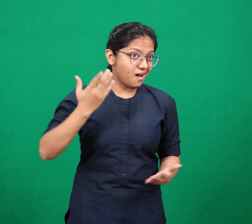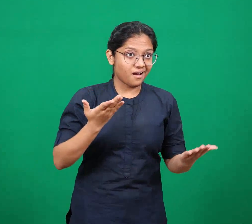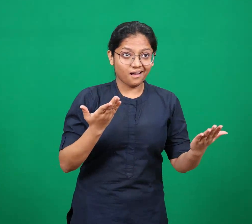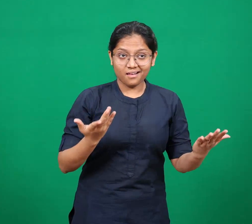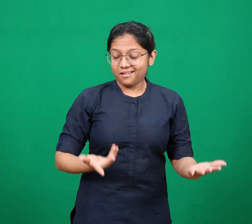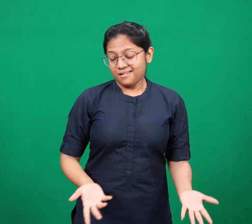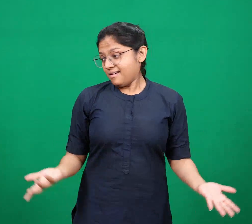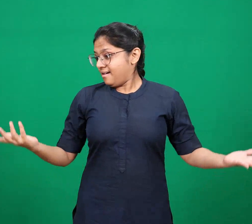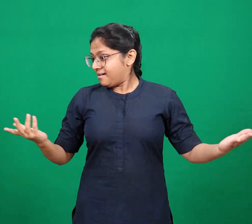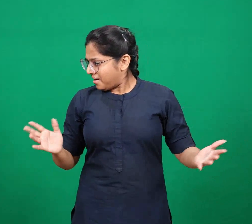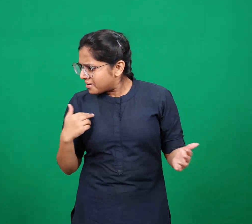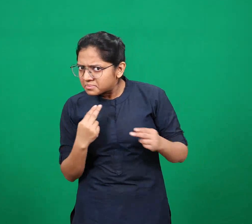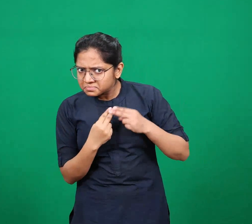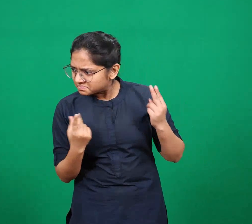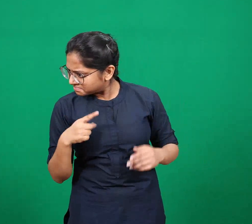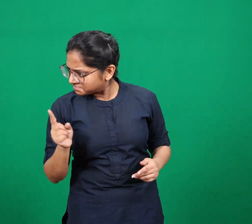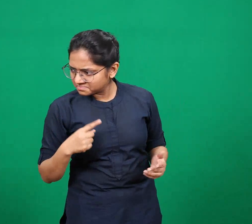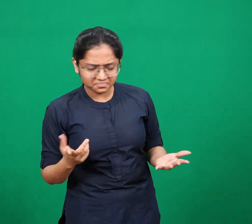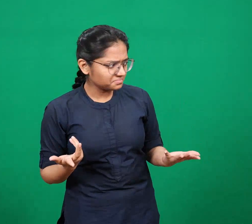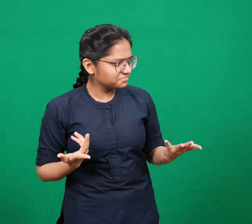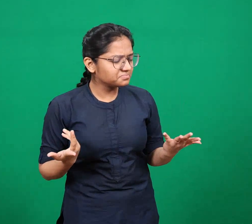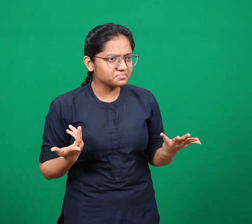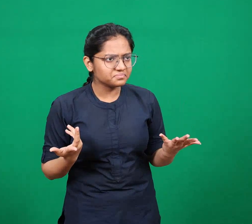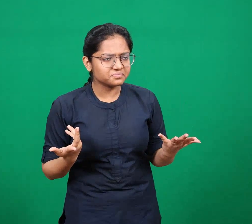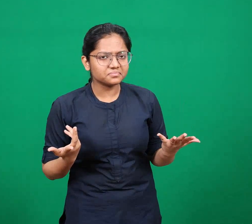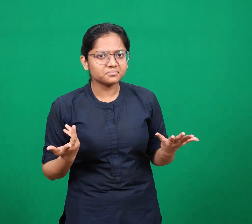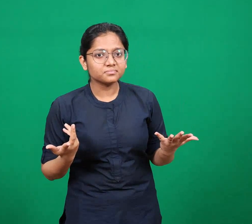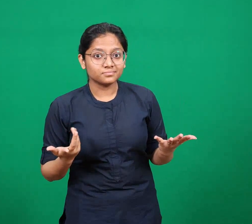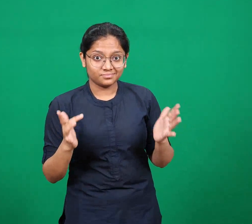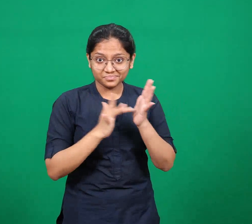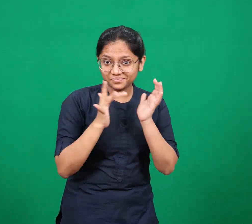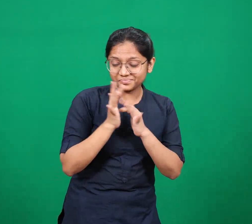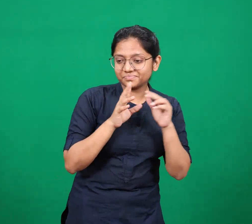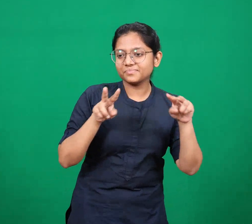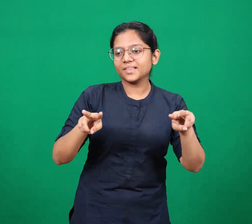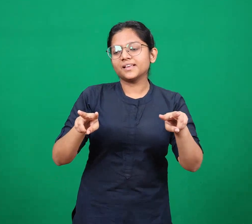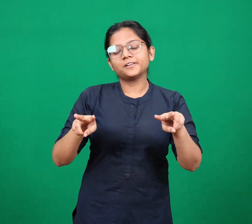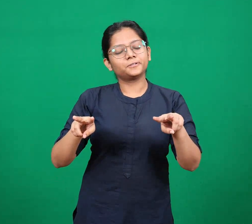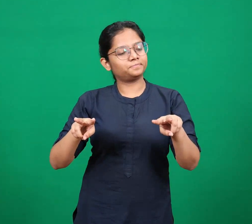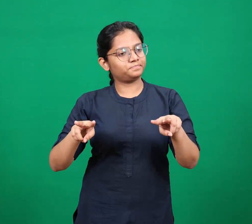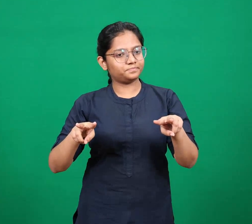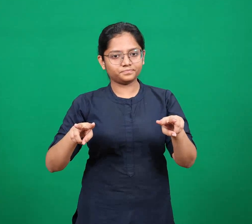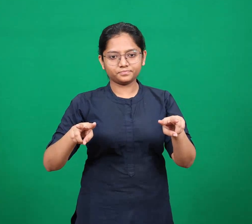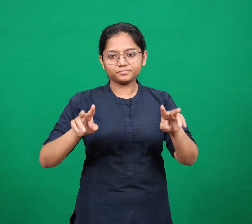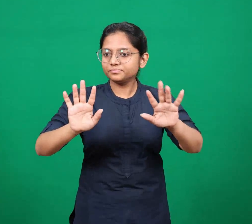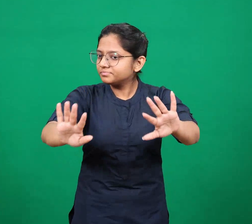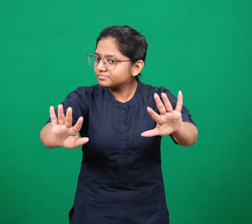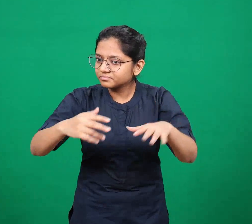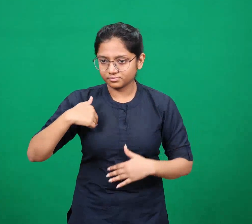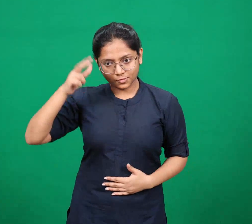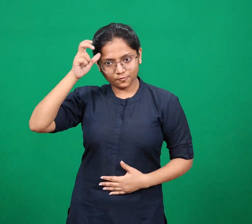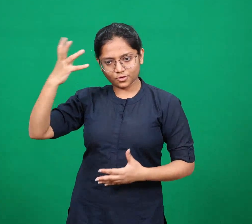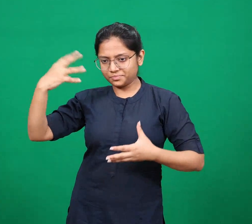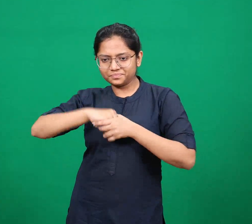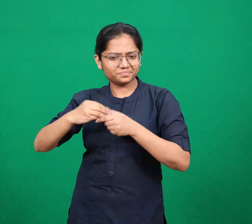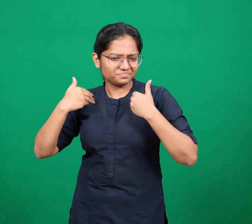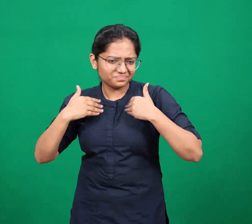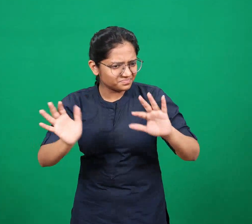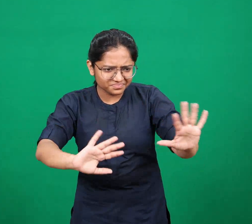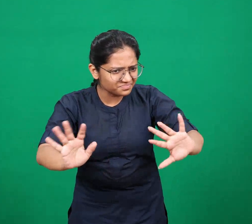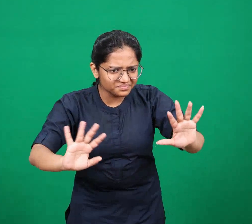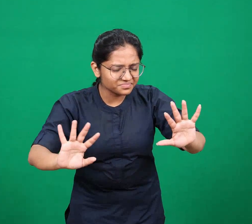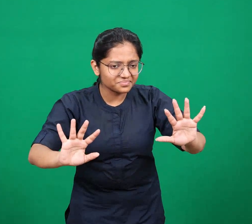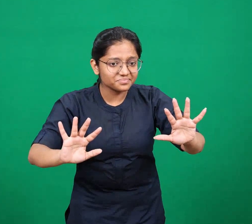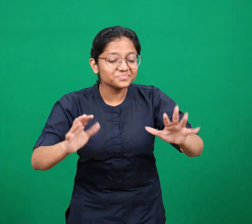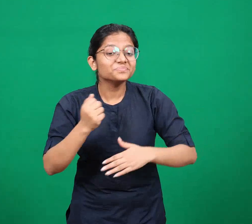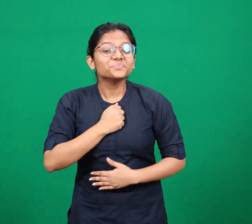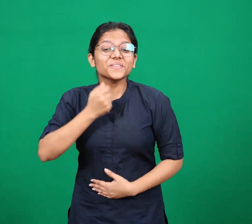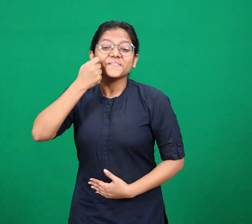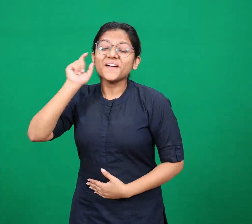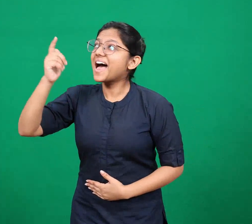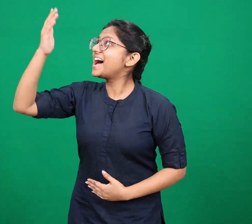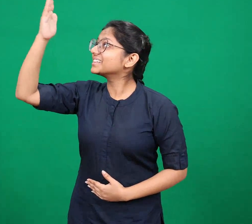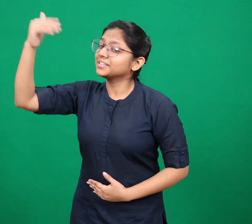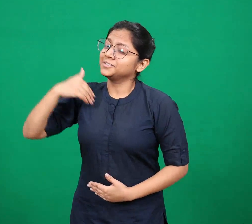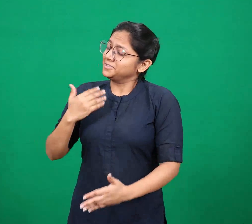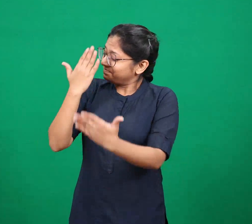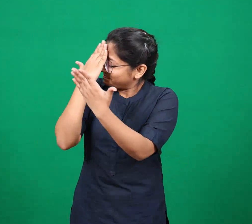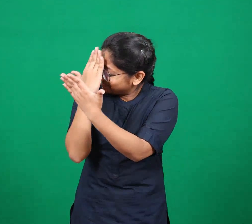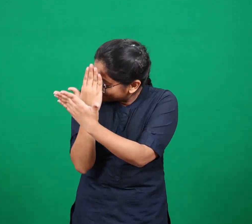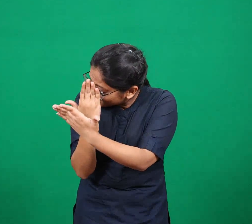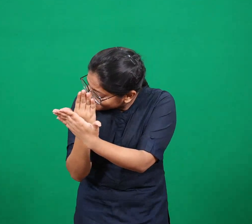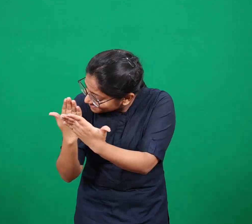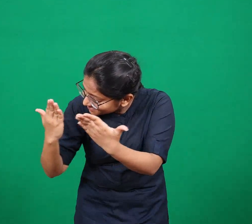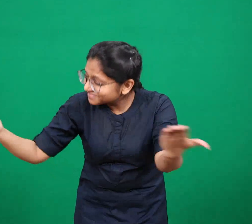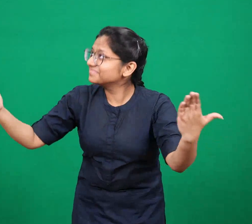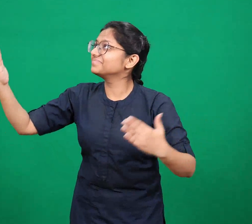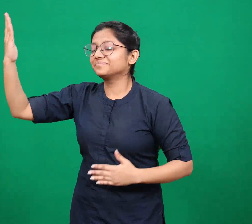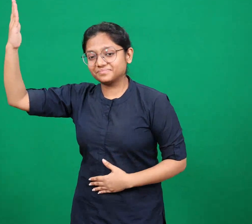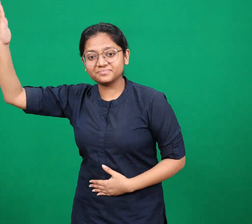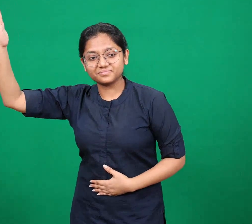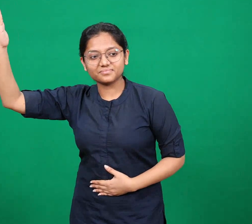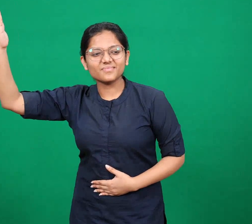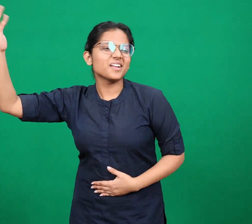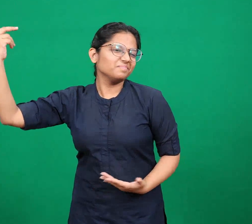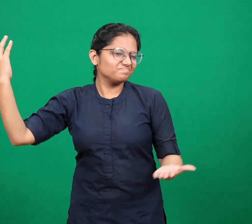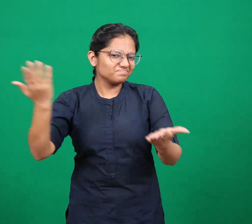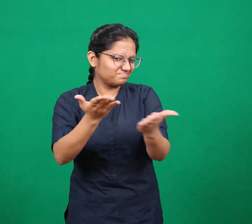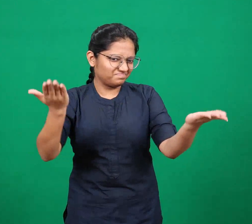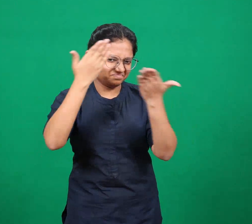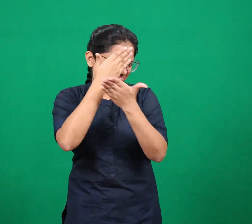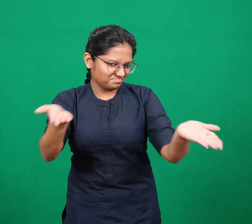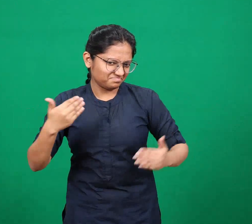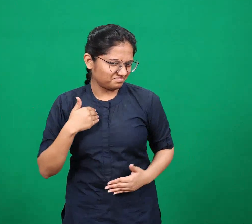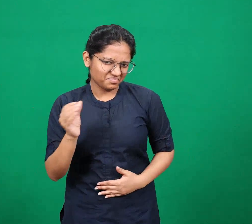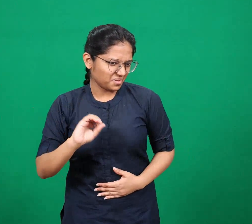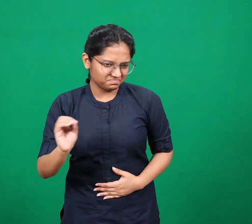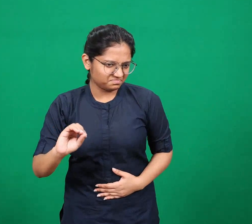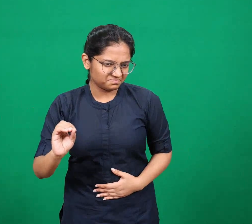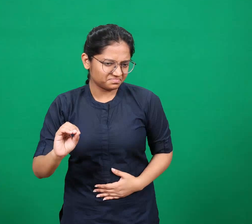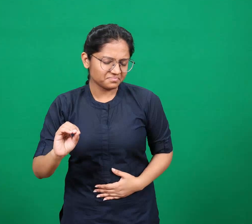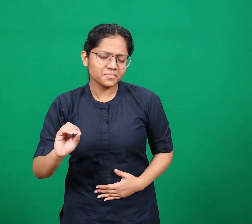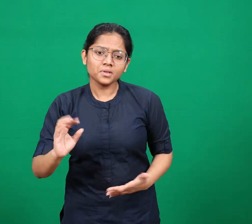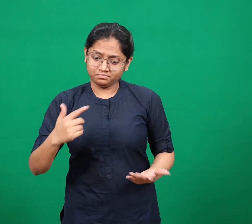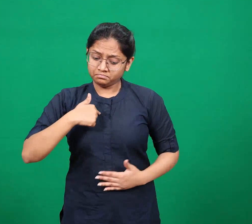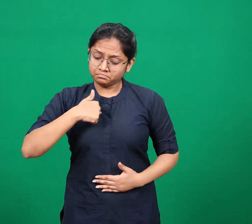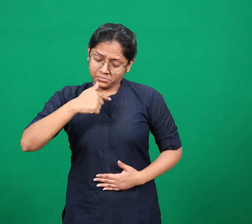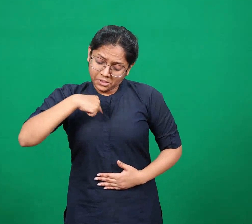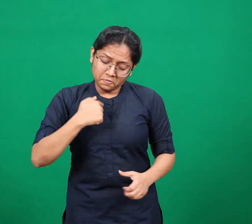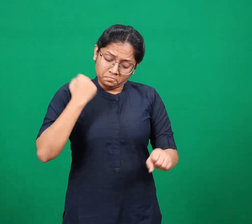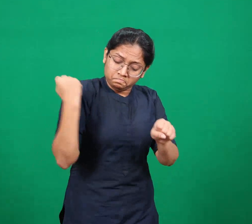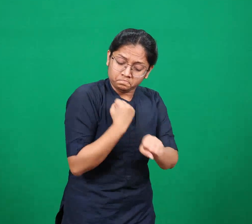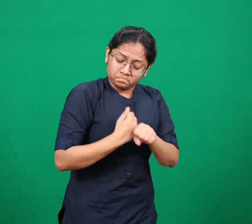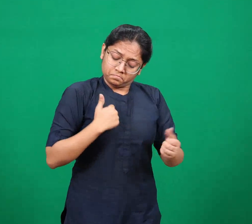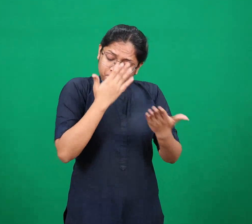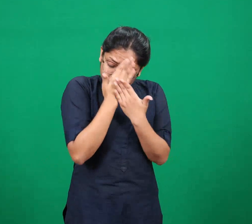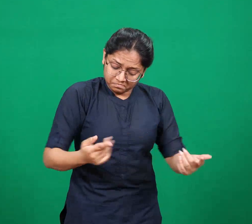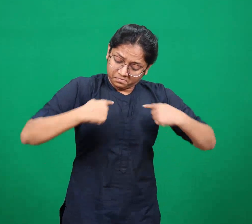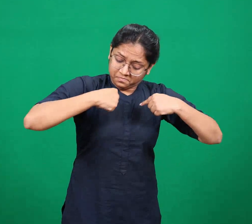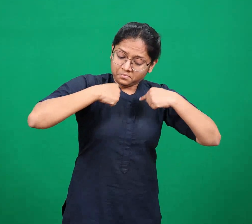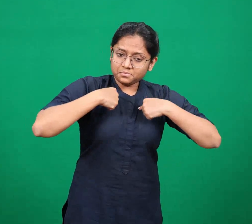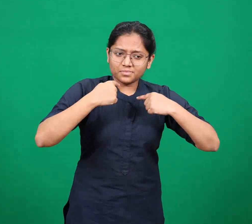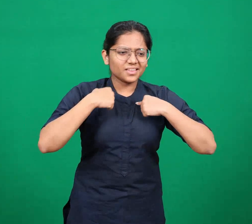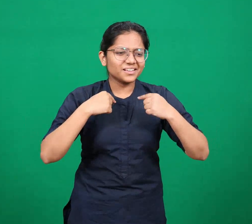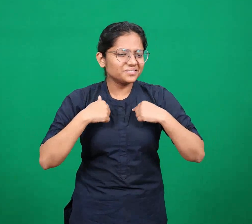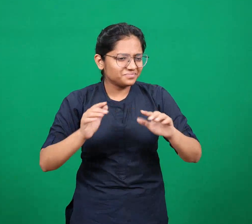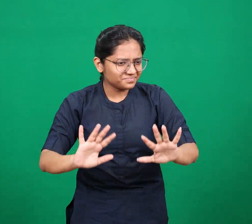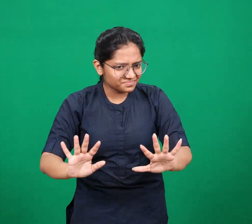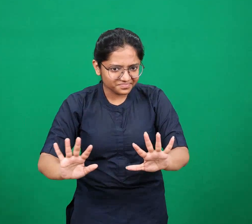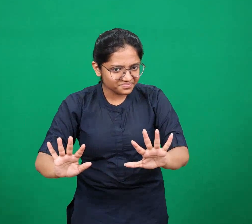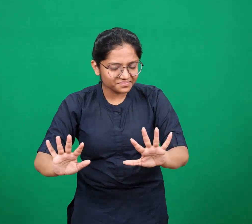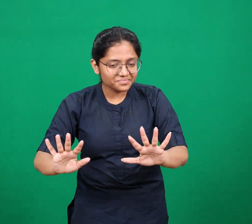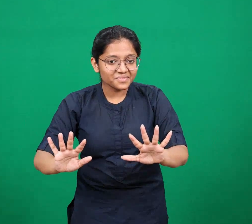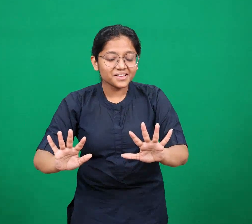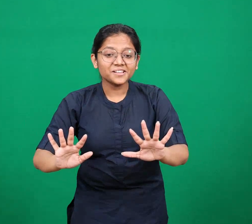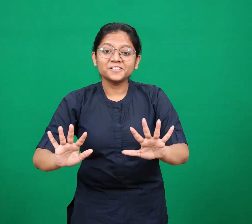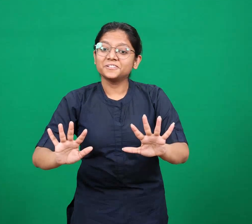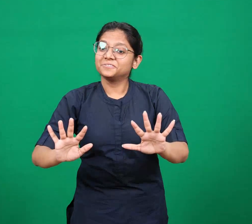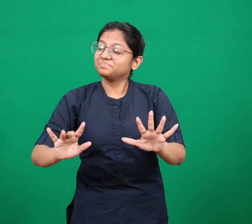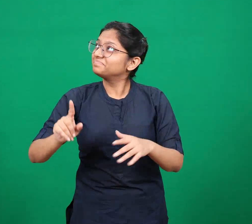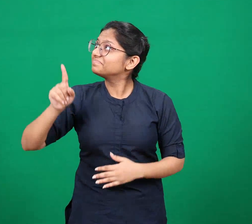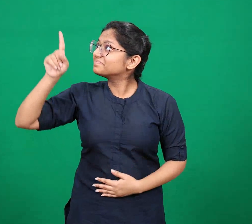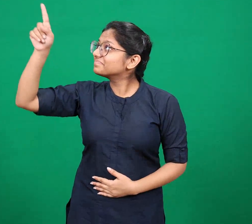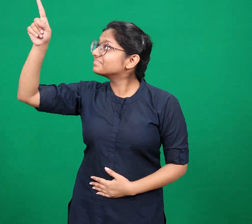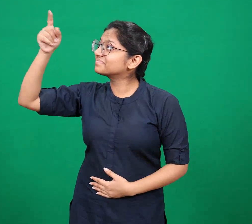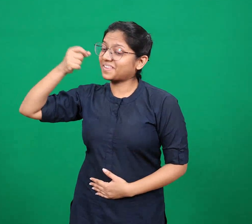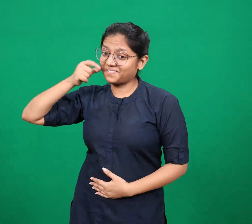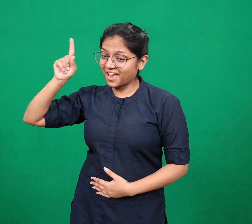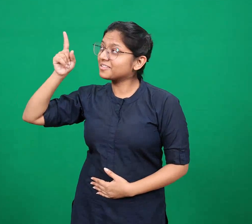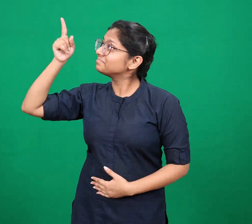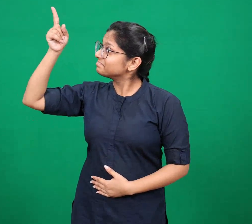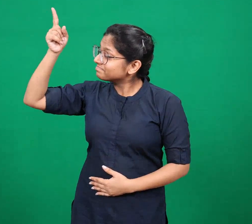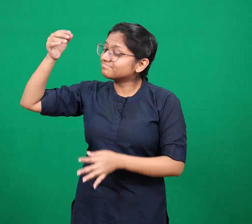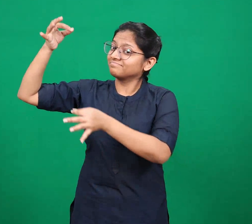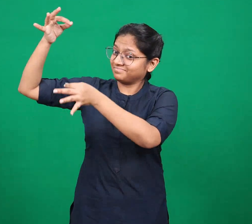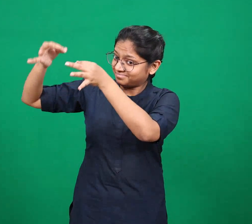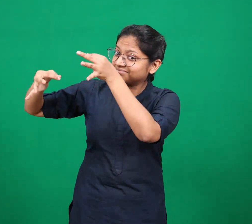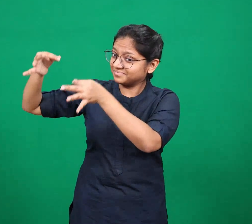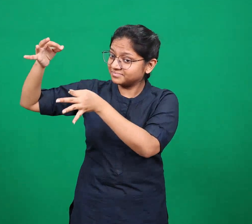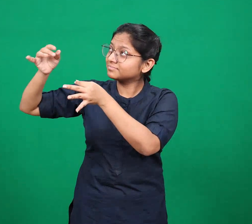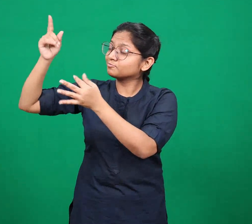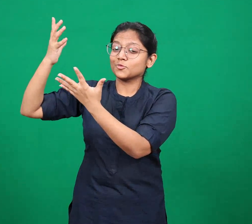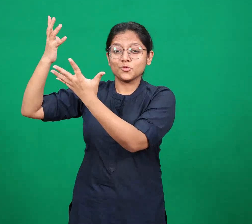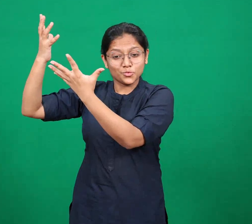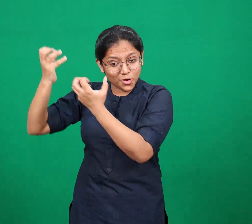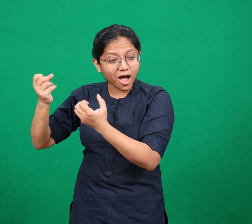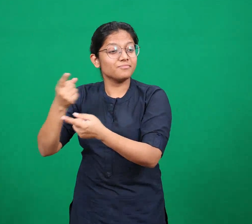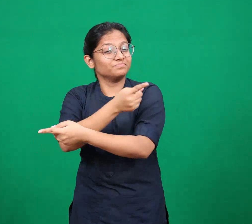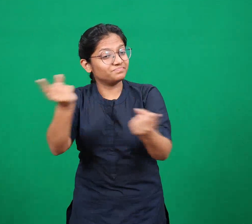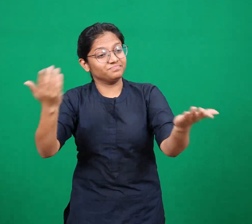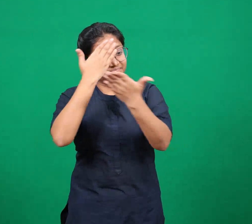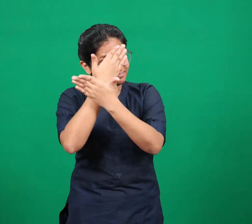"I do not have a demon," Jesus replied, "but I honor My Father, and you dishonor Me. I do not seek My own glory.